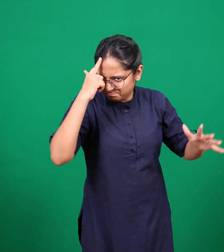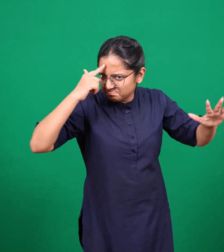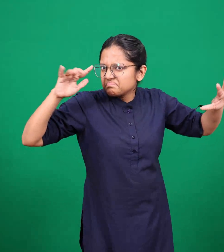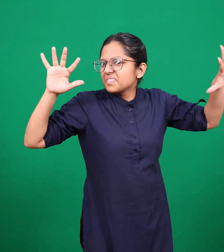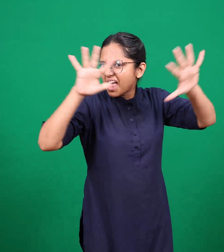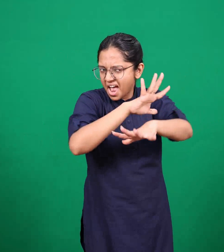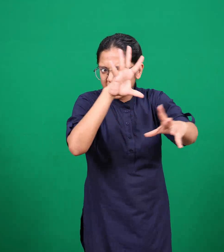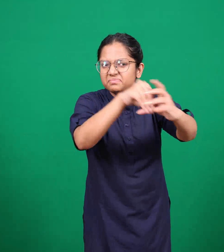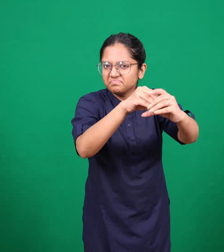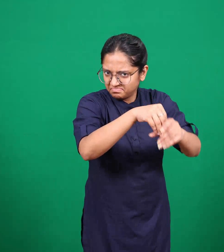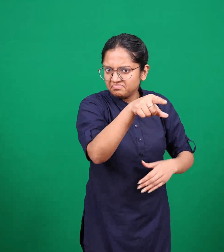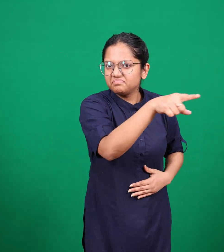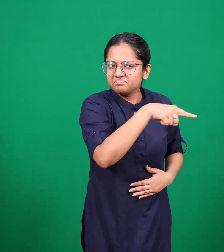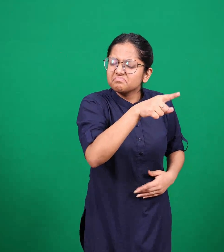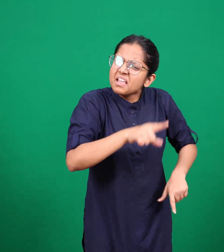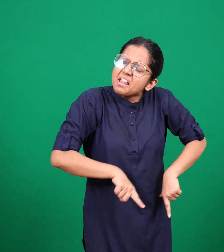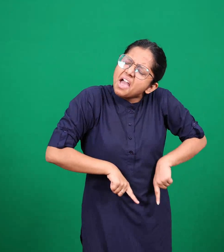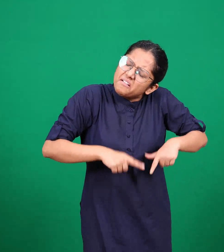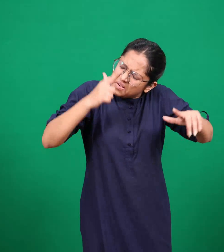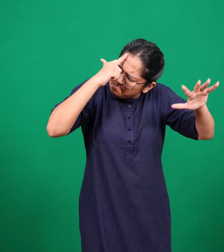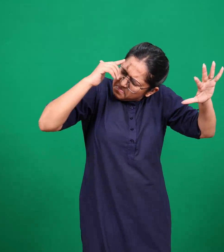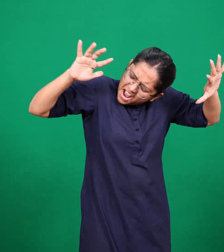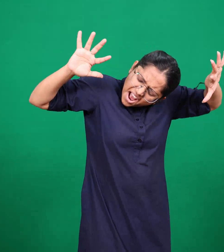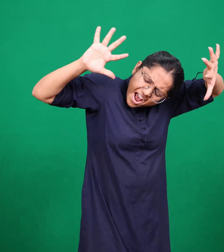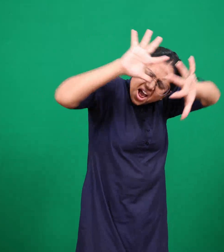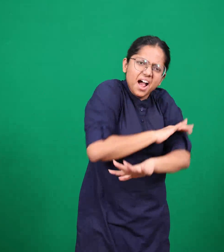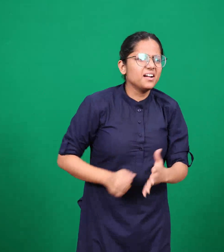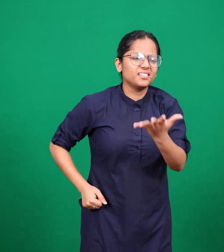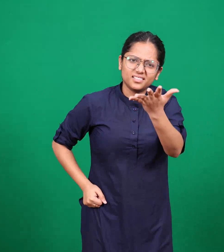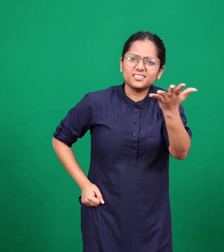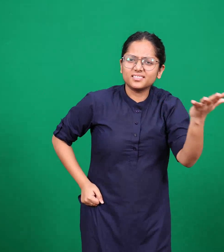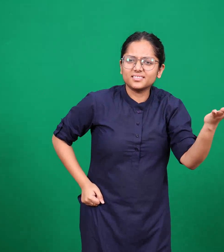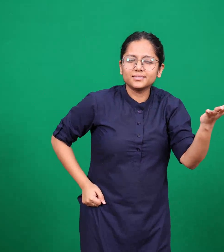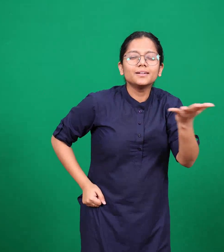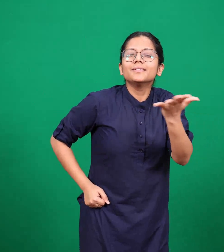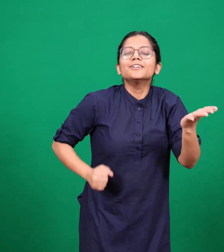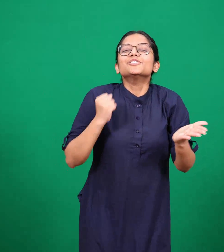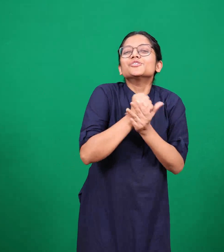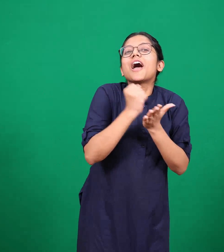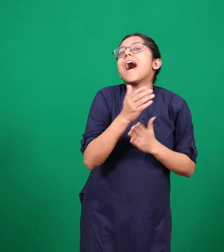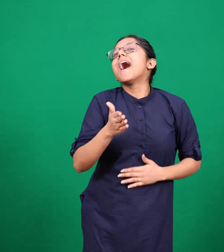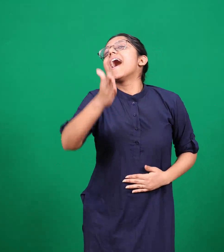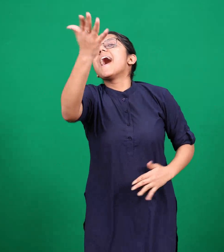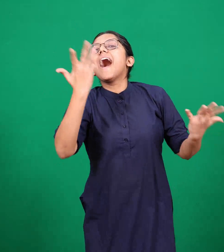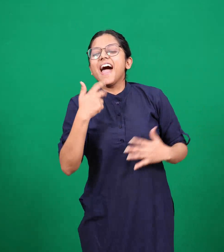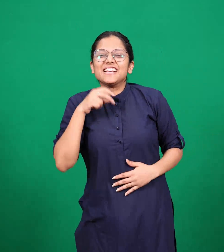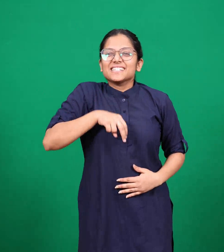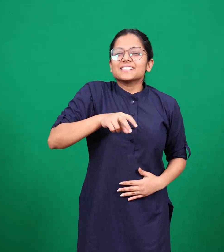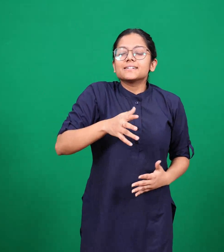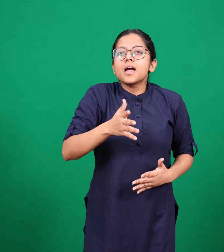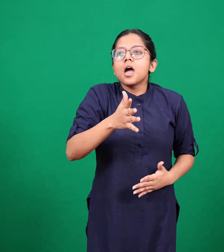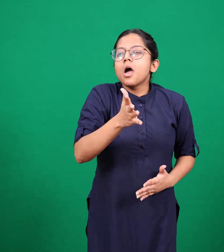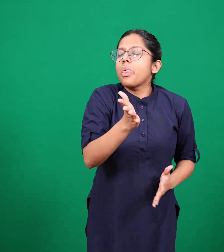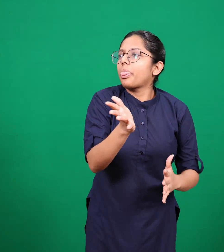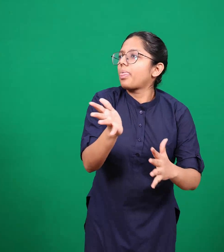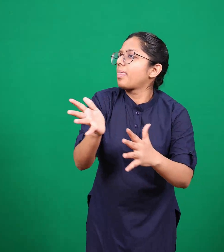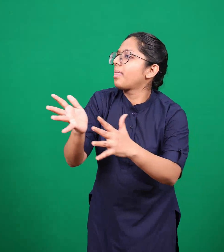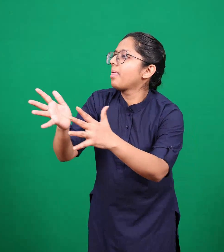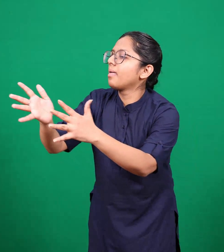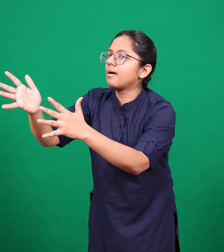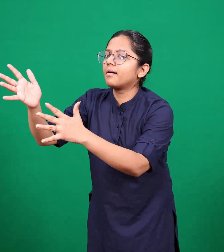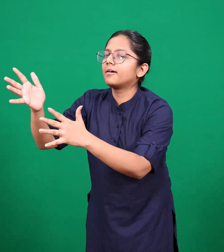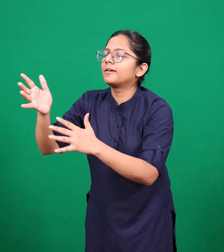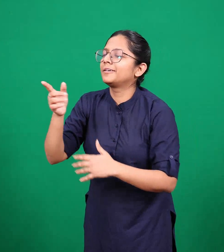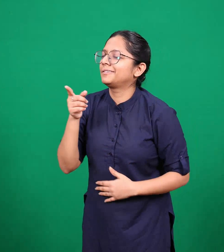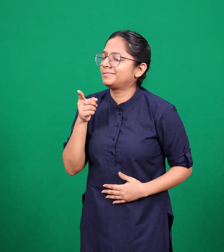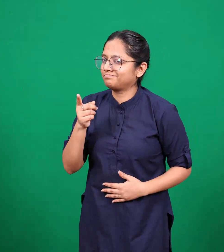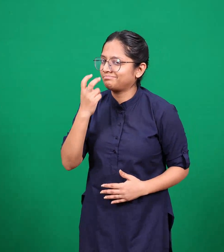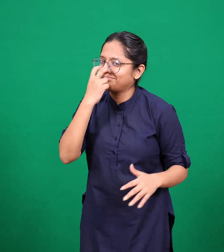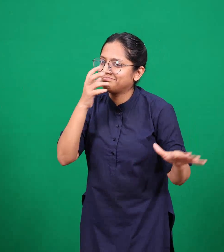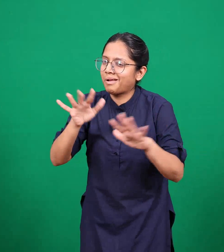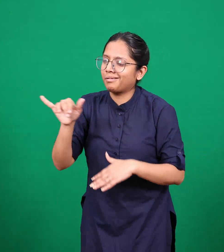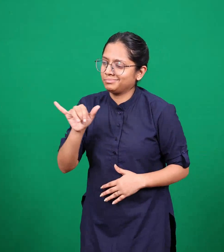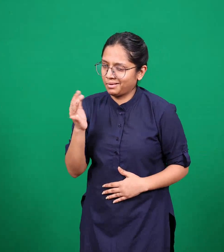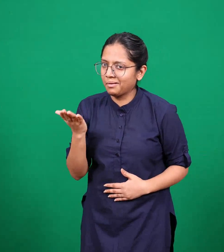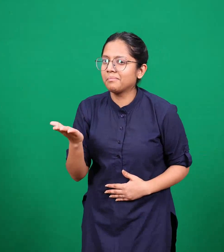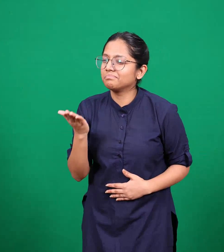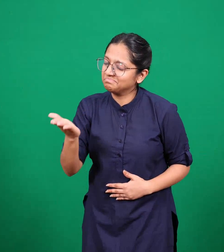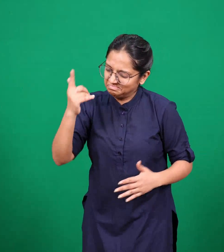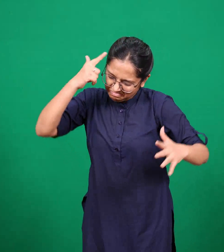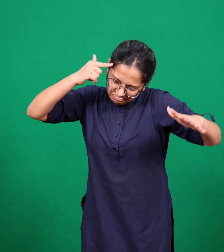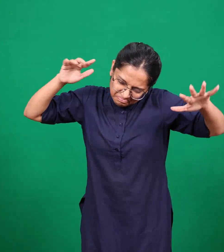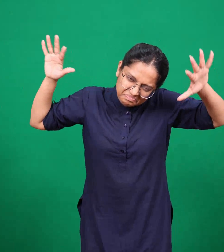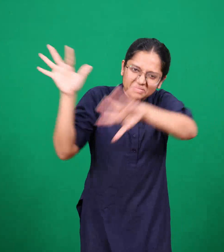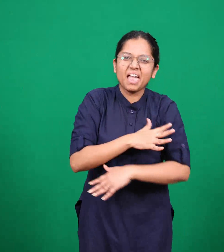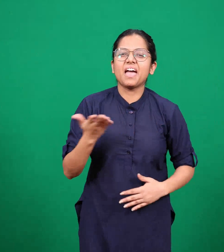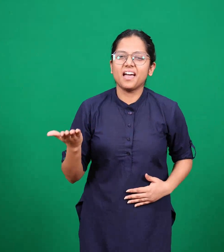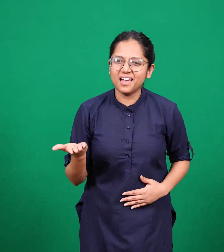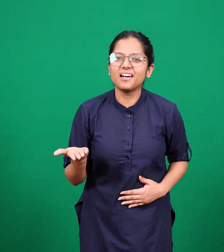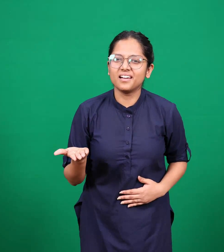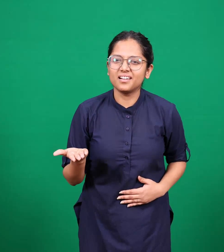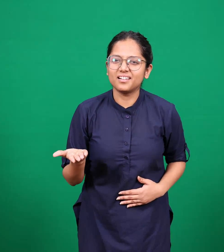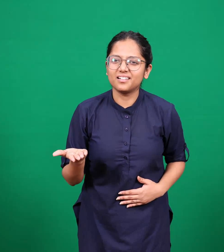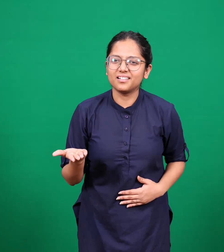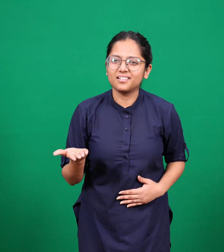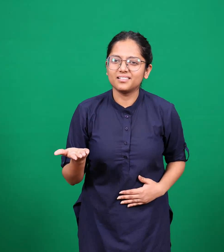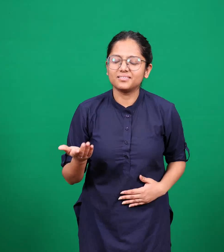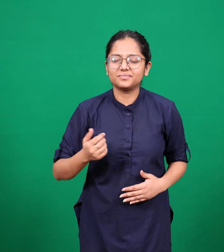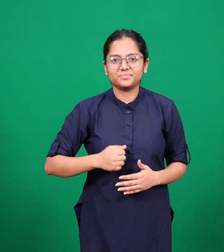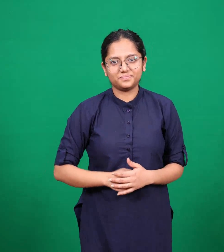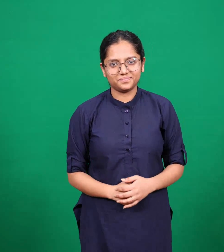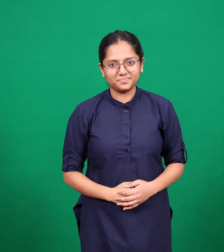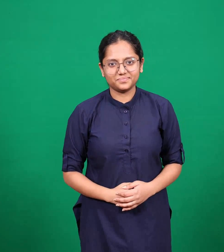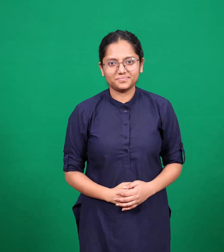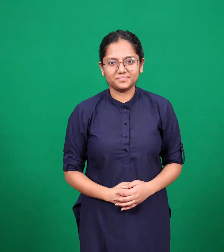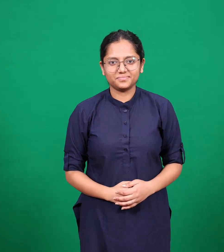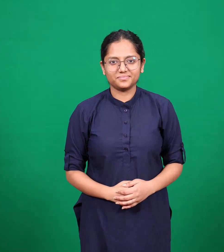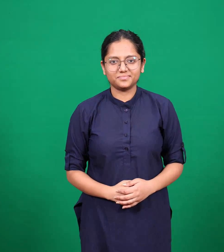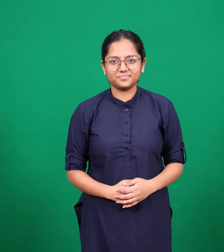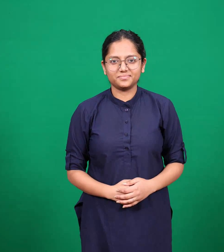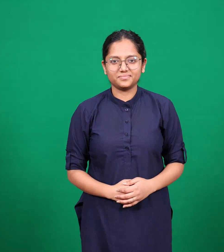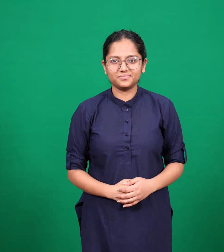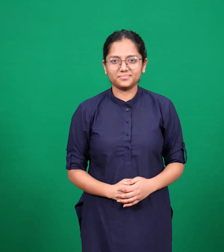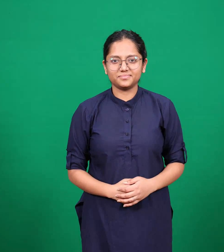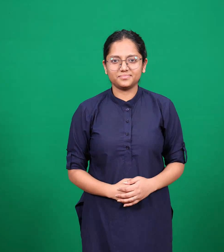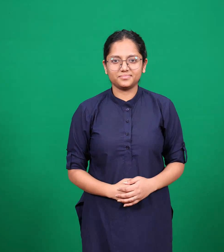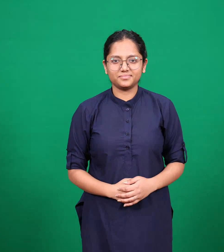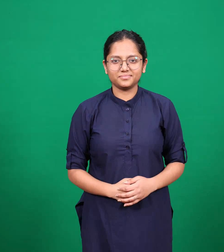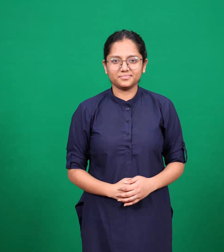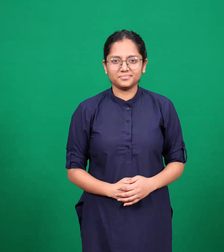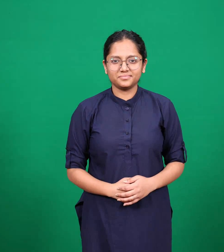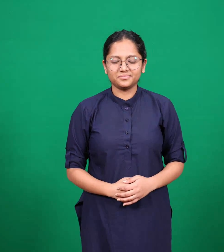He does not know where he is going, because the darkness has blinded his eyes.